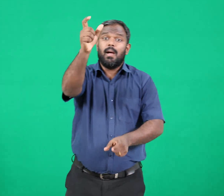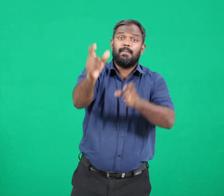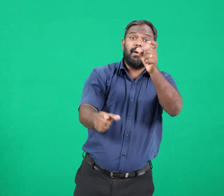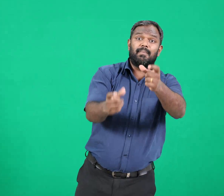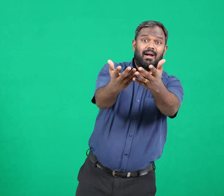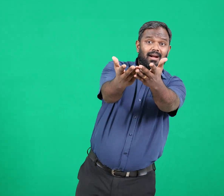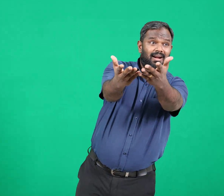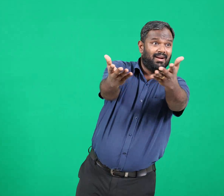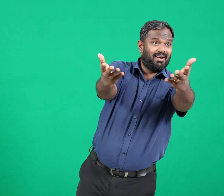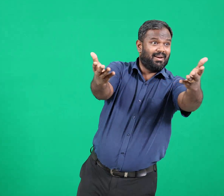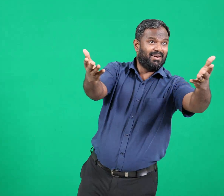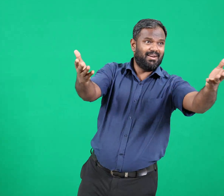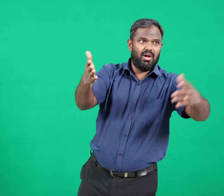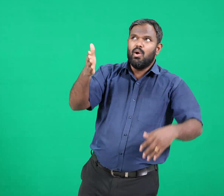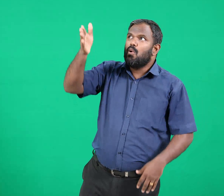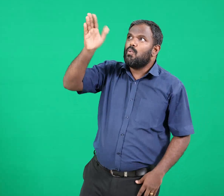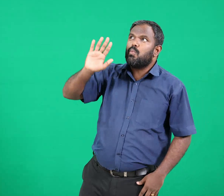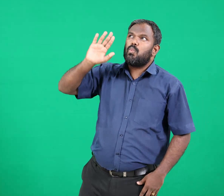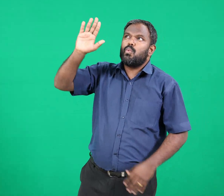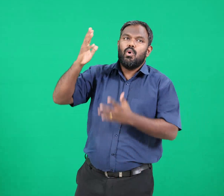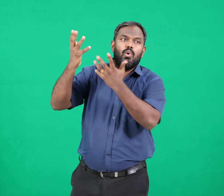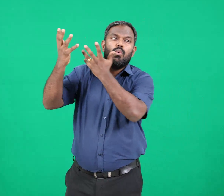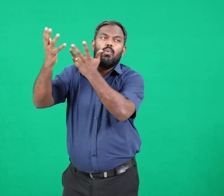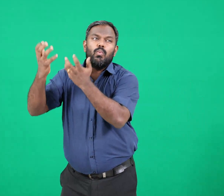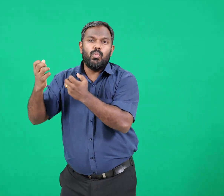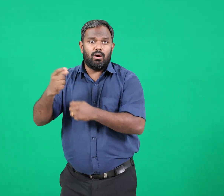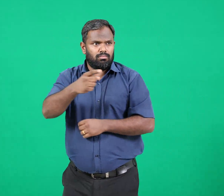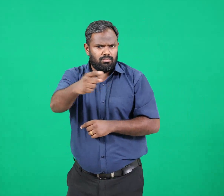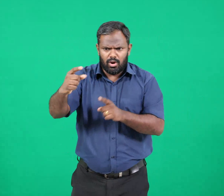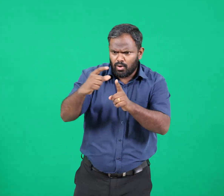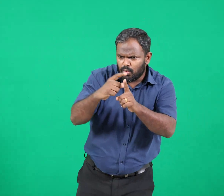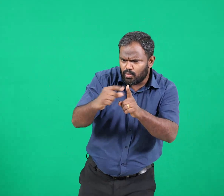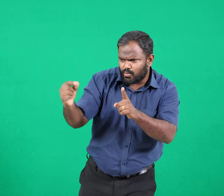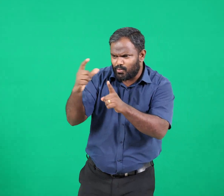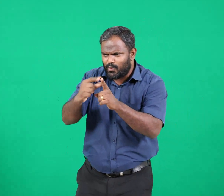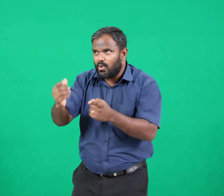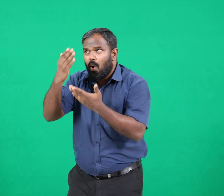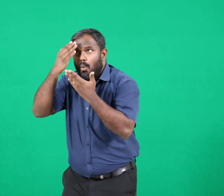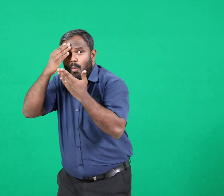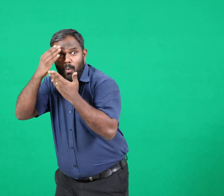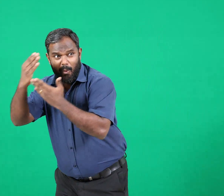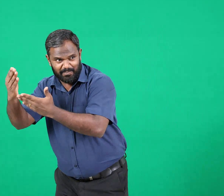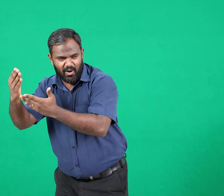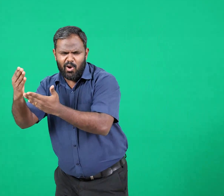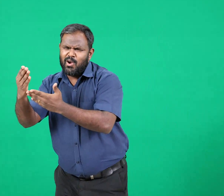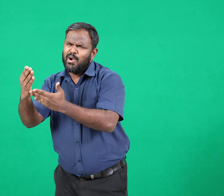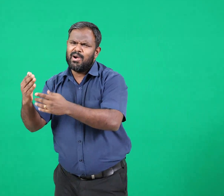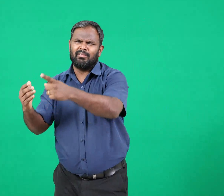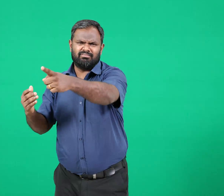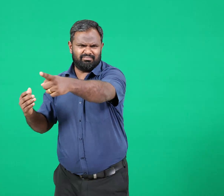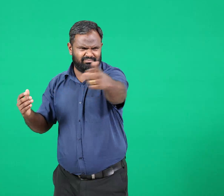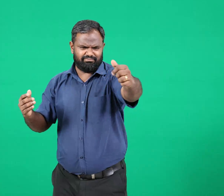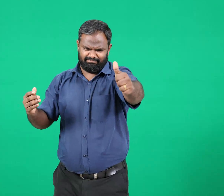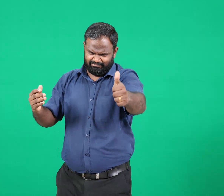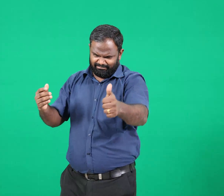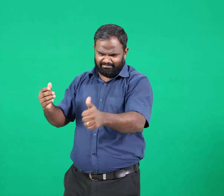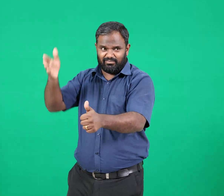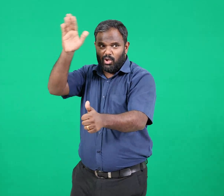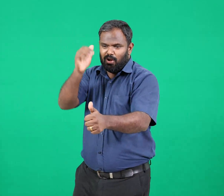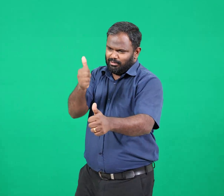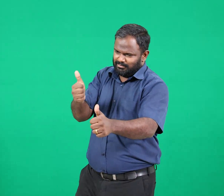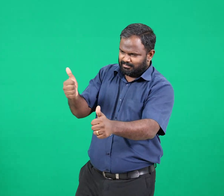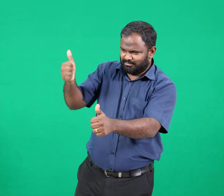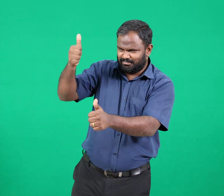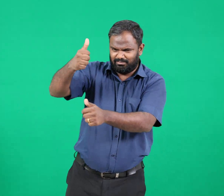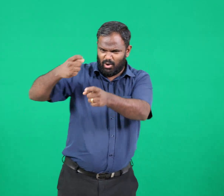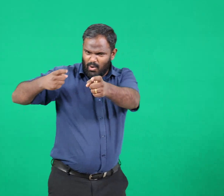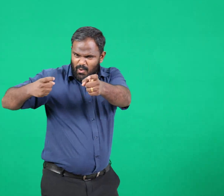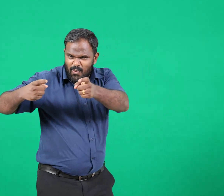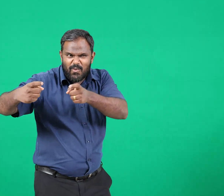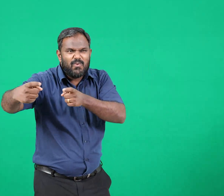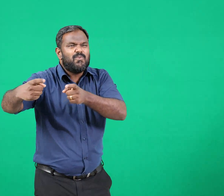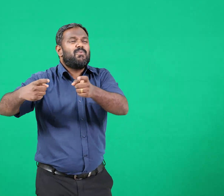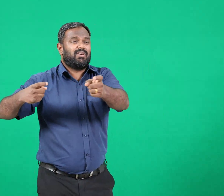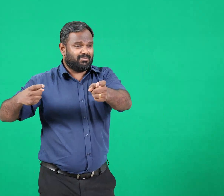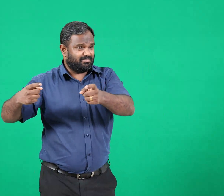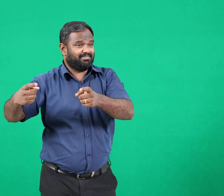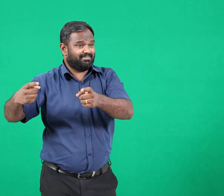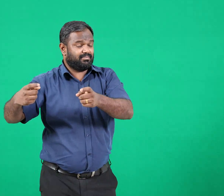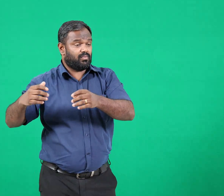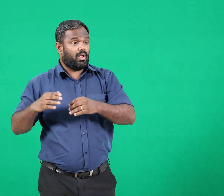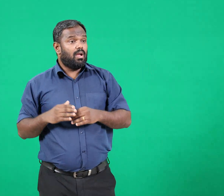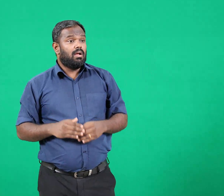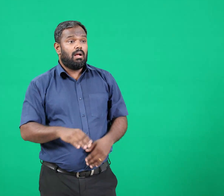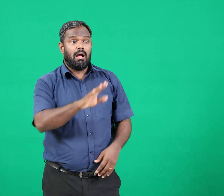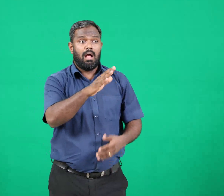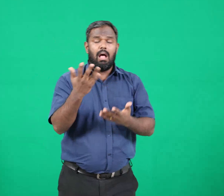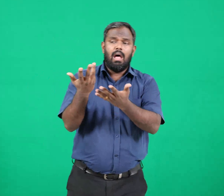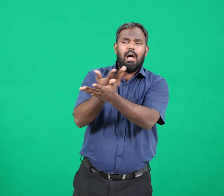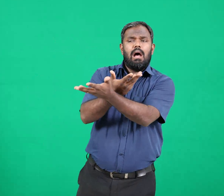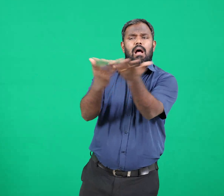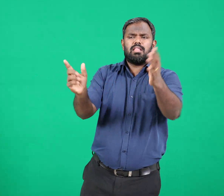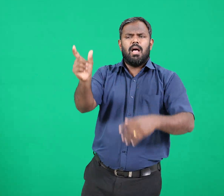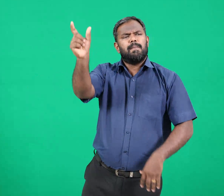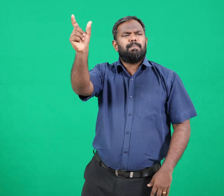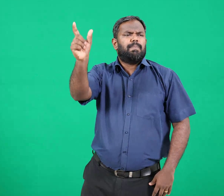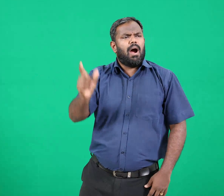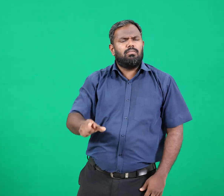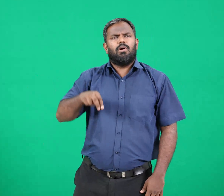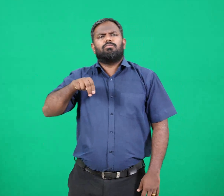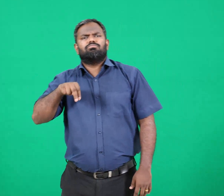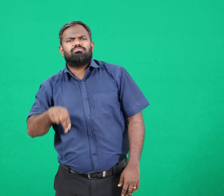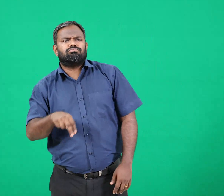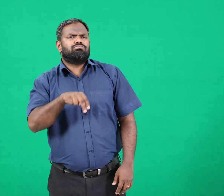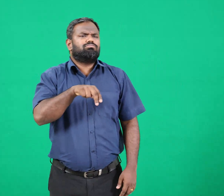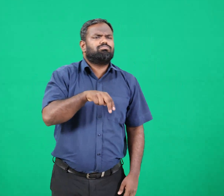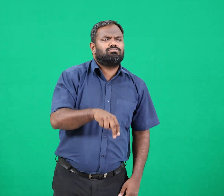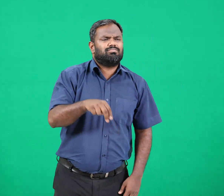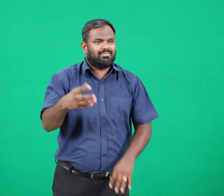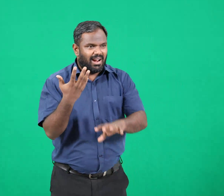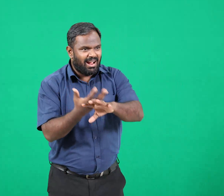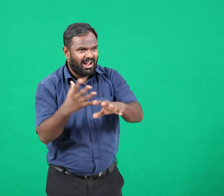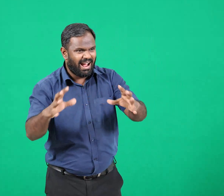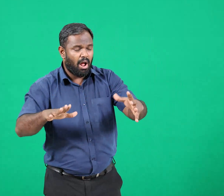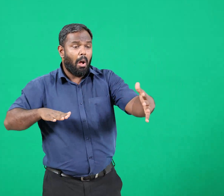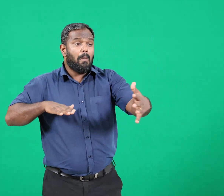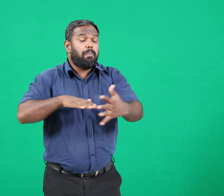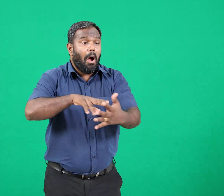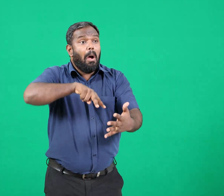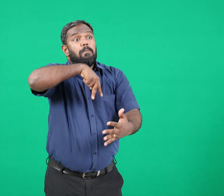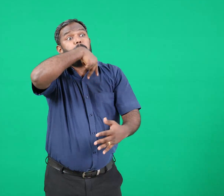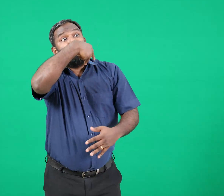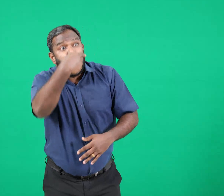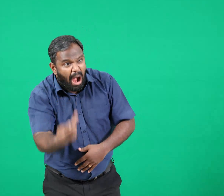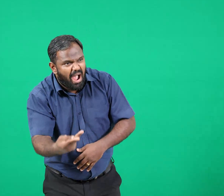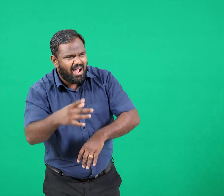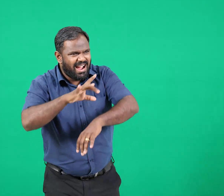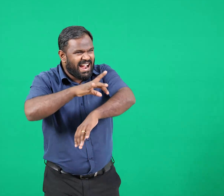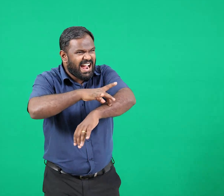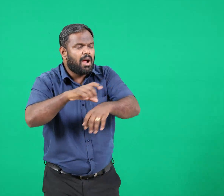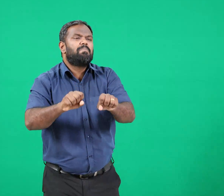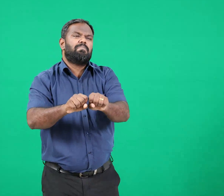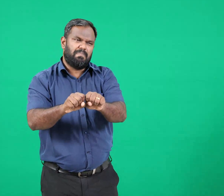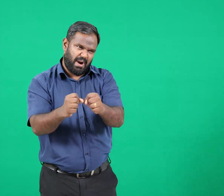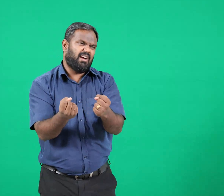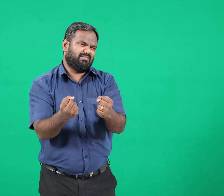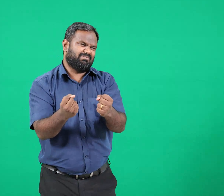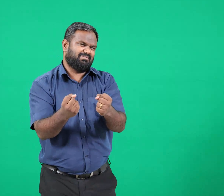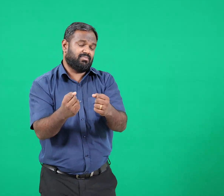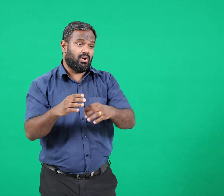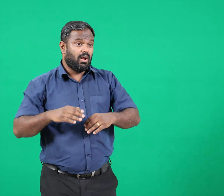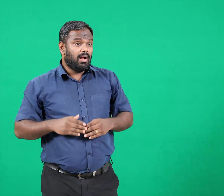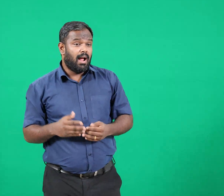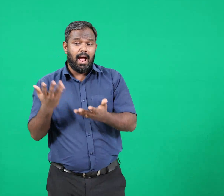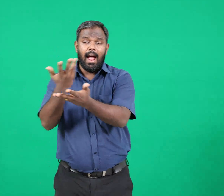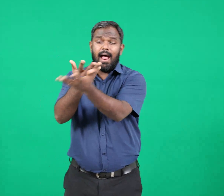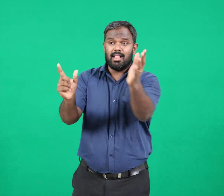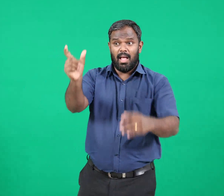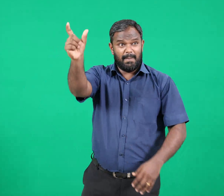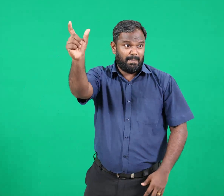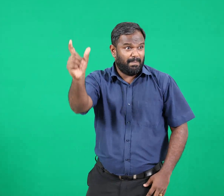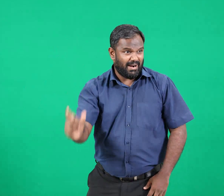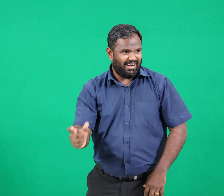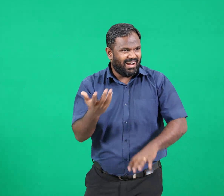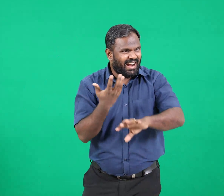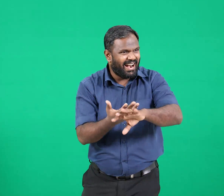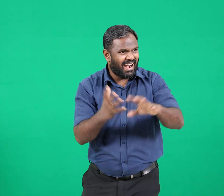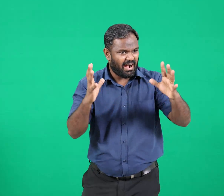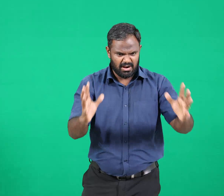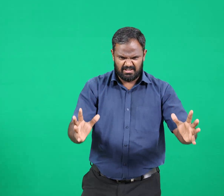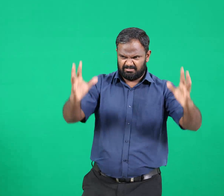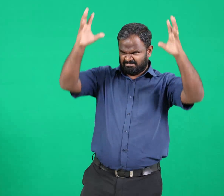He who falls on this stone will be broken to pieces, but he on whom it falls will be crushed."